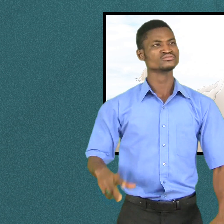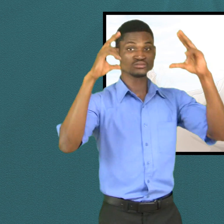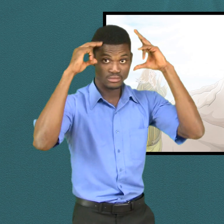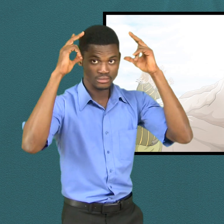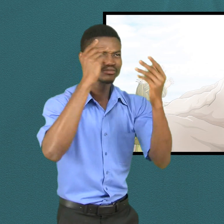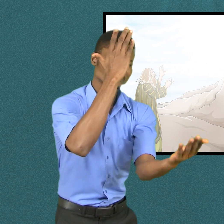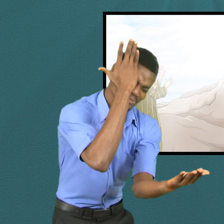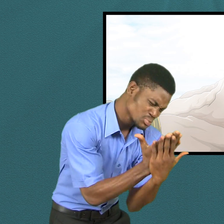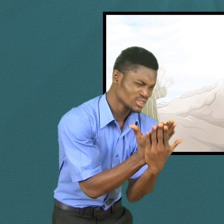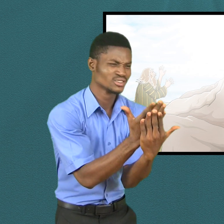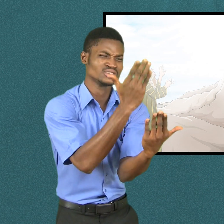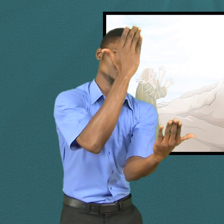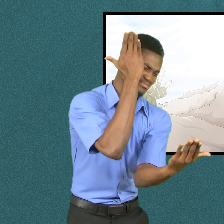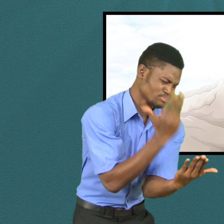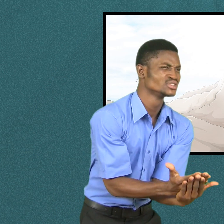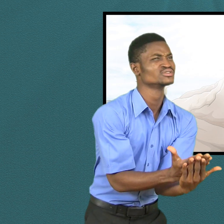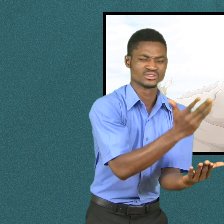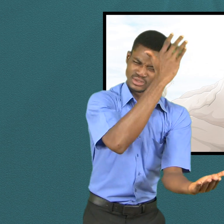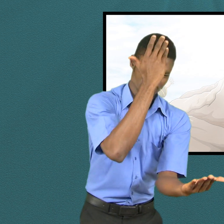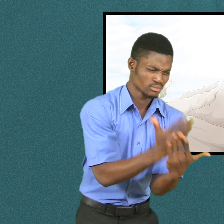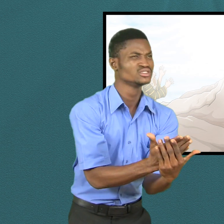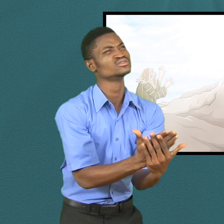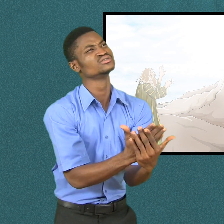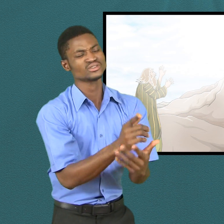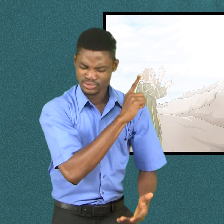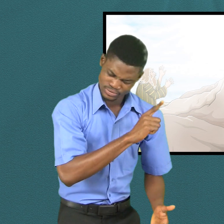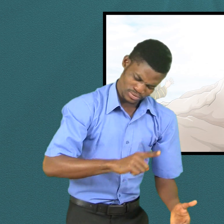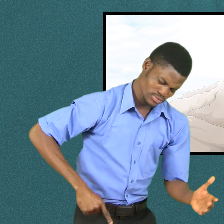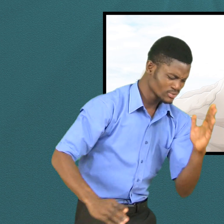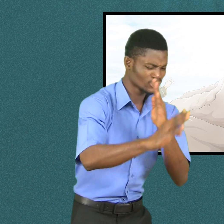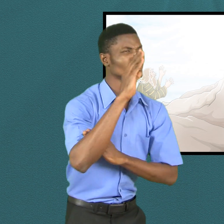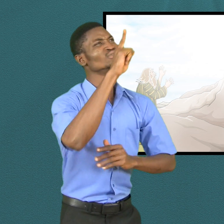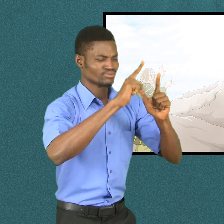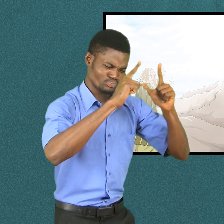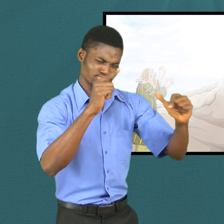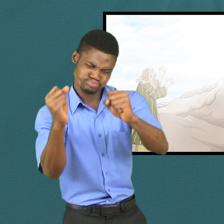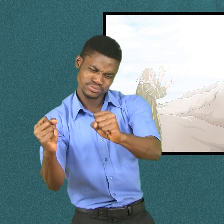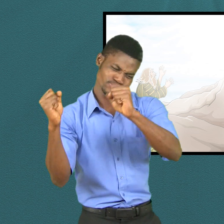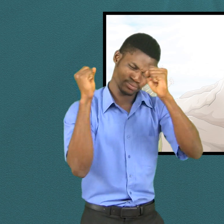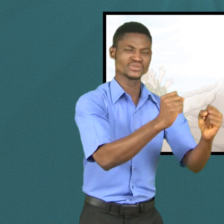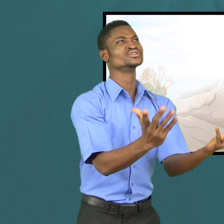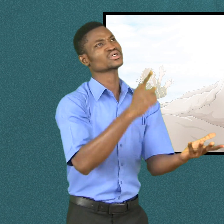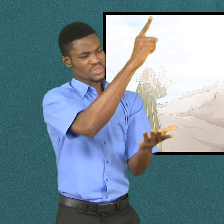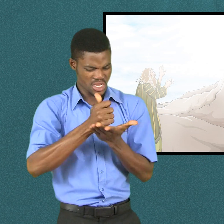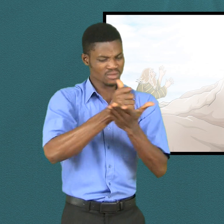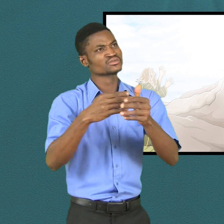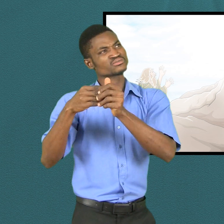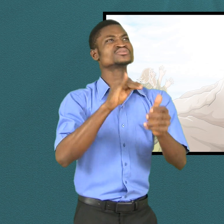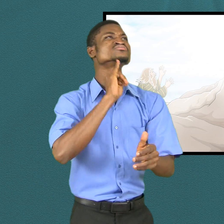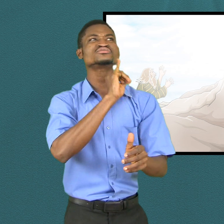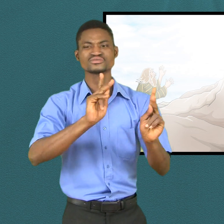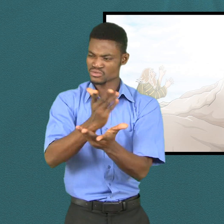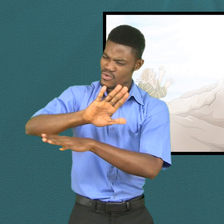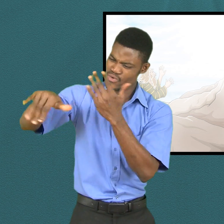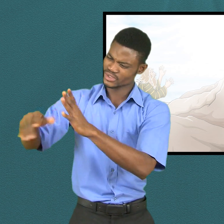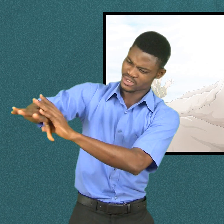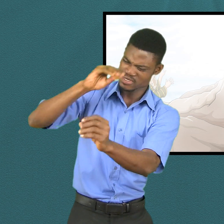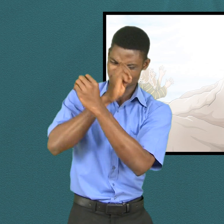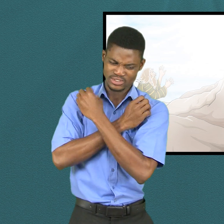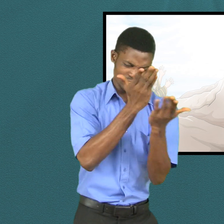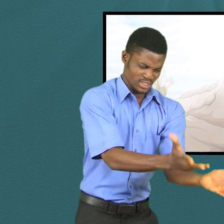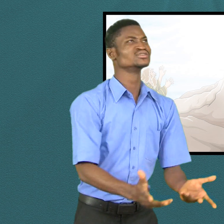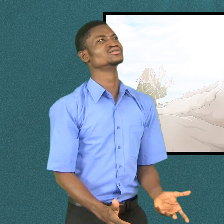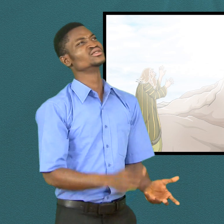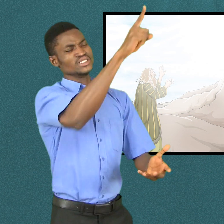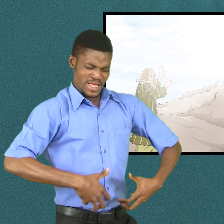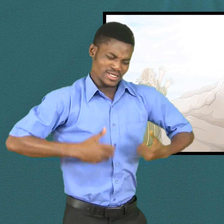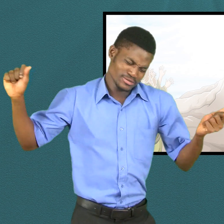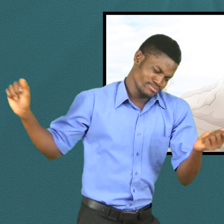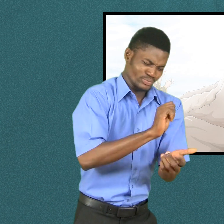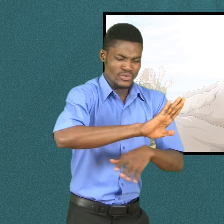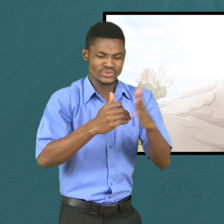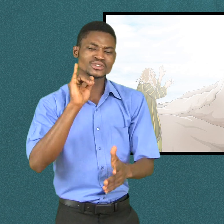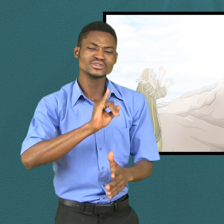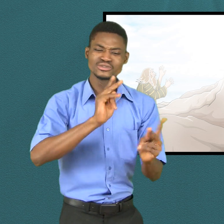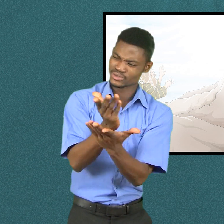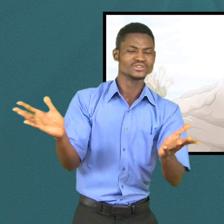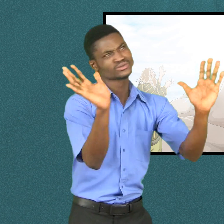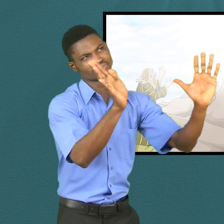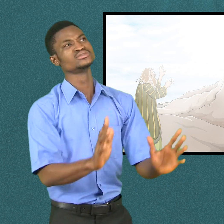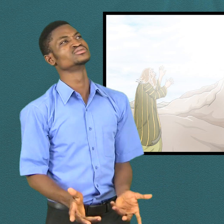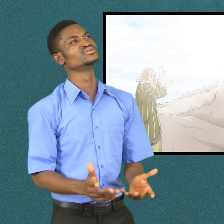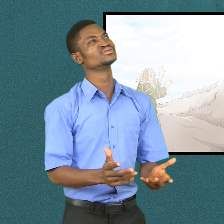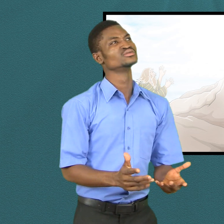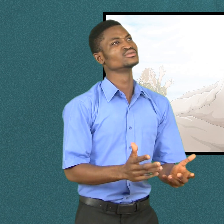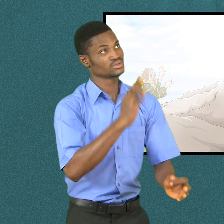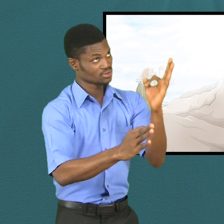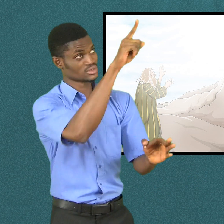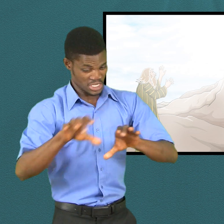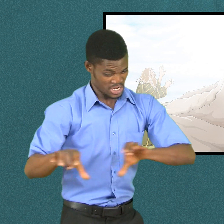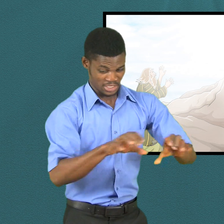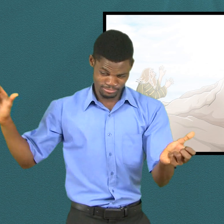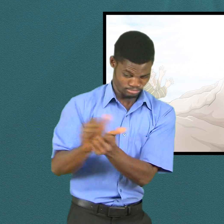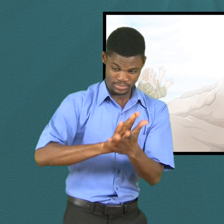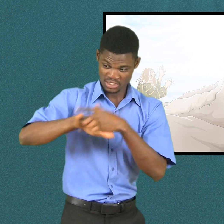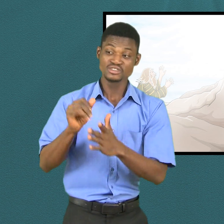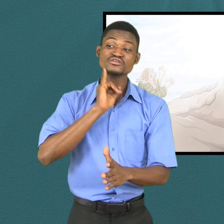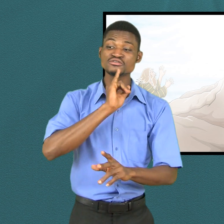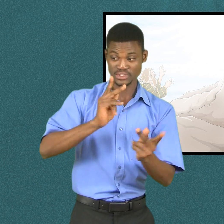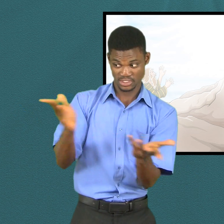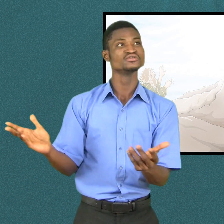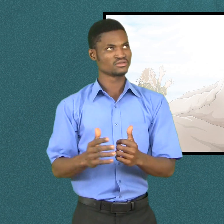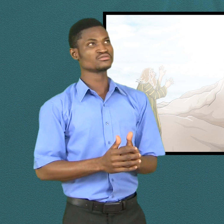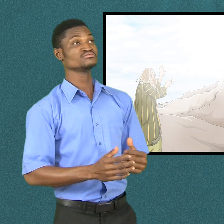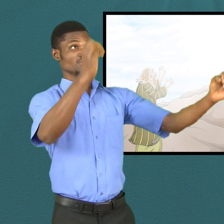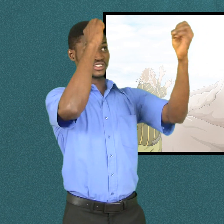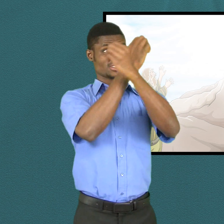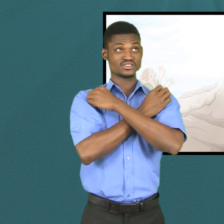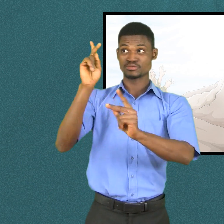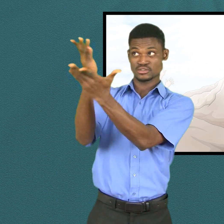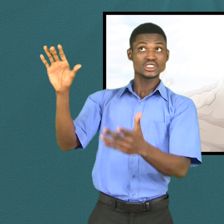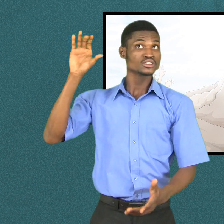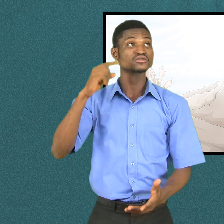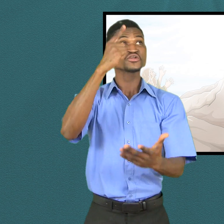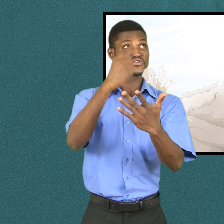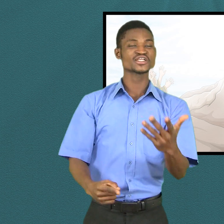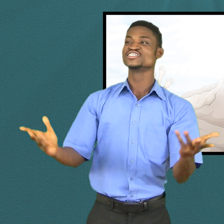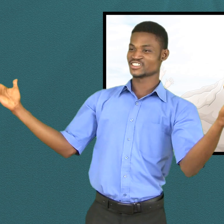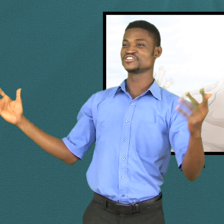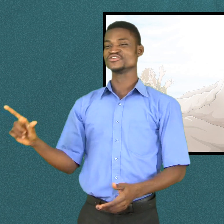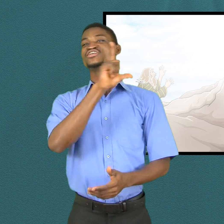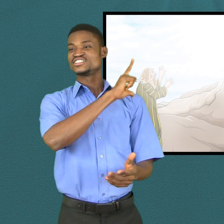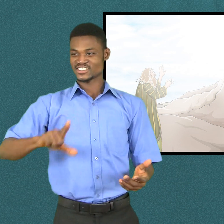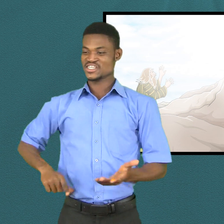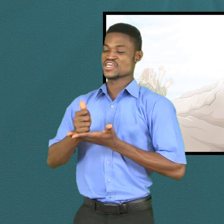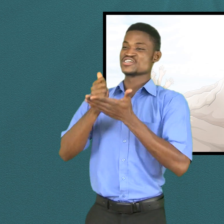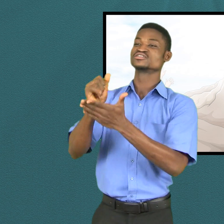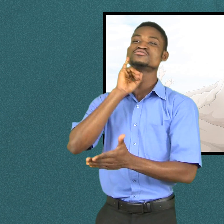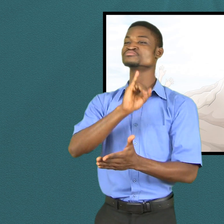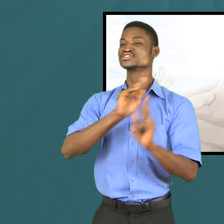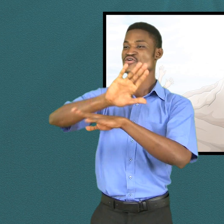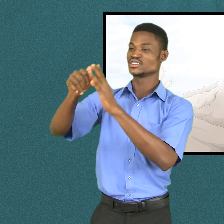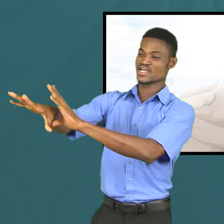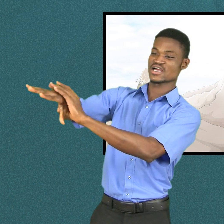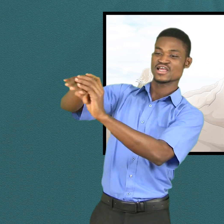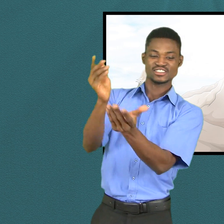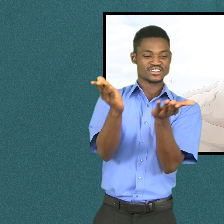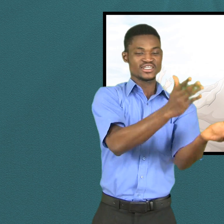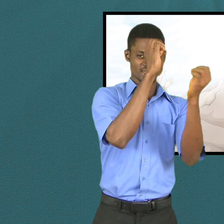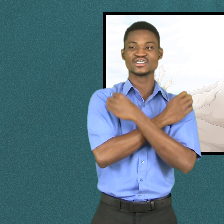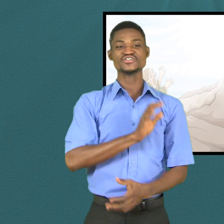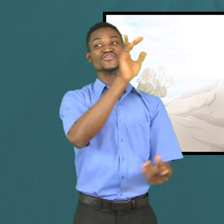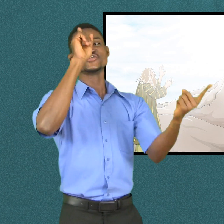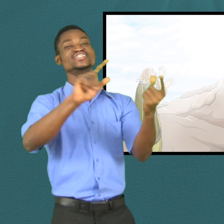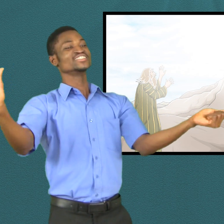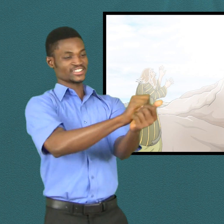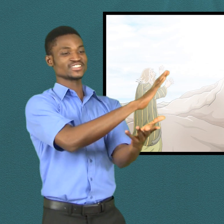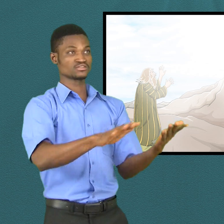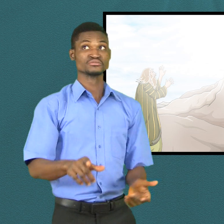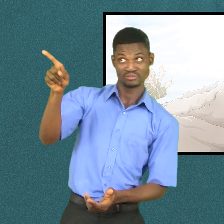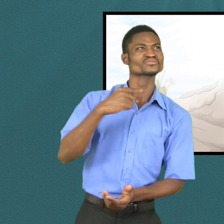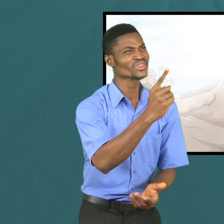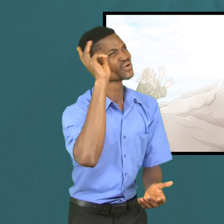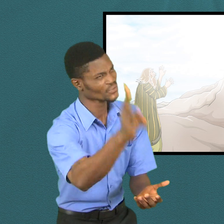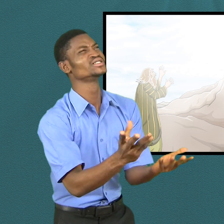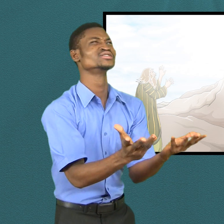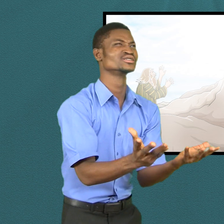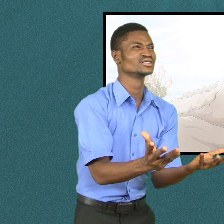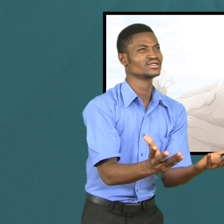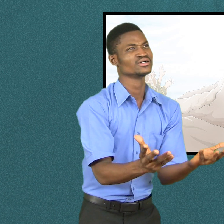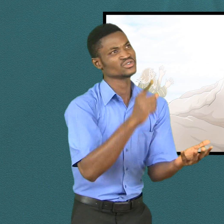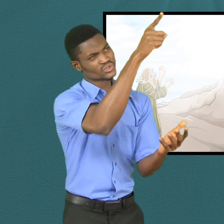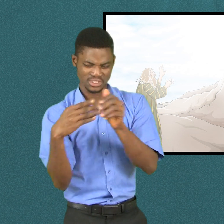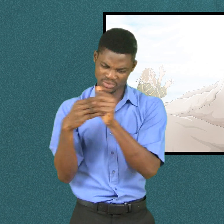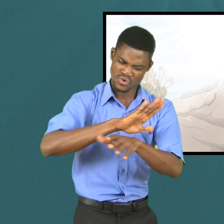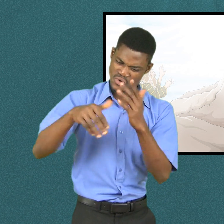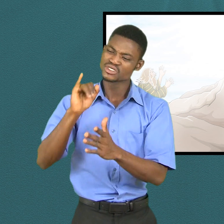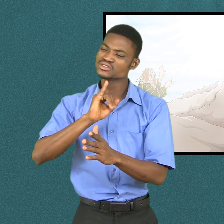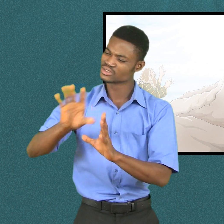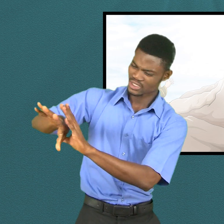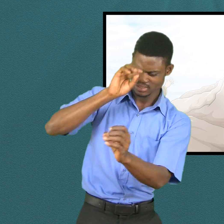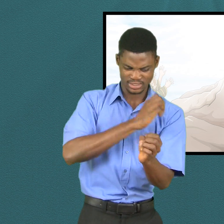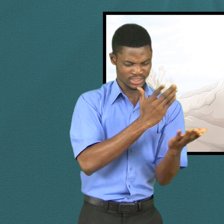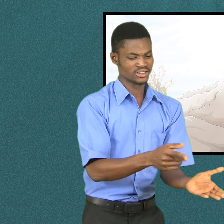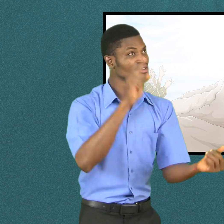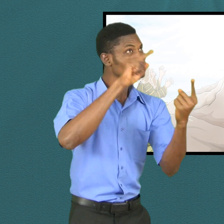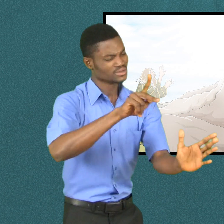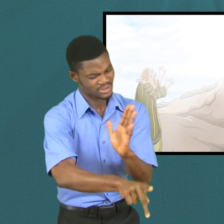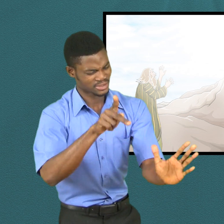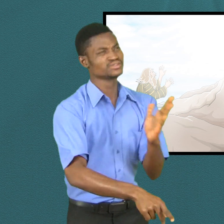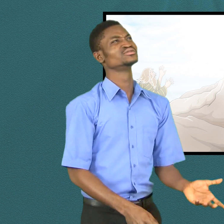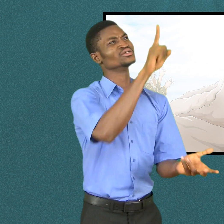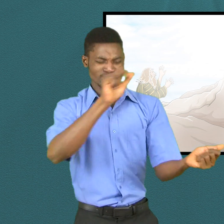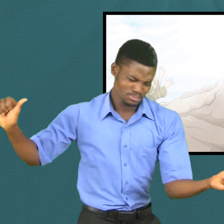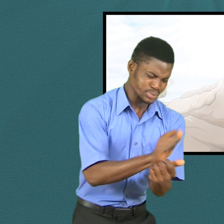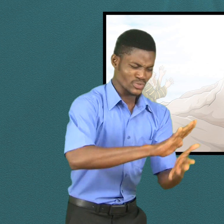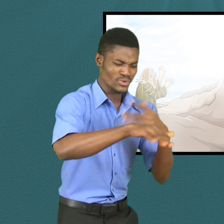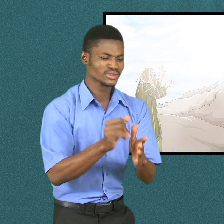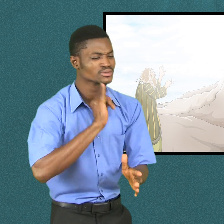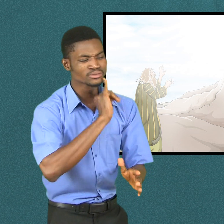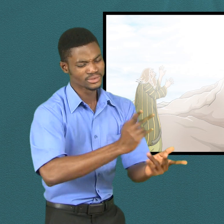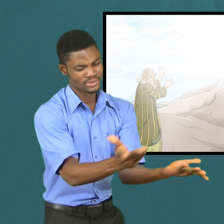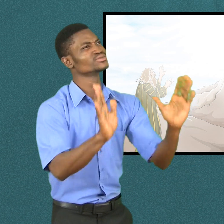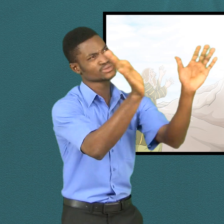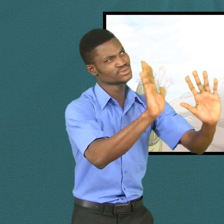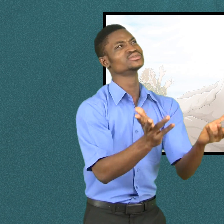But Moses sought the favor of the LORD his God, saying, “O LORD, why does Your anger burn against Your people, whom You brought out of the land of Egypt with great power and a mighty hand? Why should the Egyptians declare, ‘He brought them out with evil intent, to kill them in the mountains and wipe them from the face of the earth’?